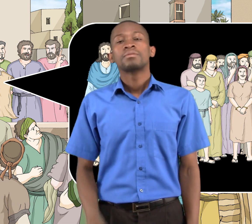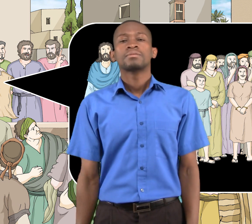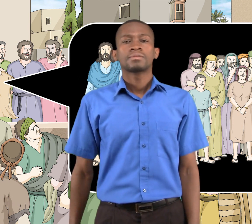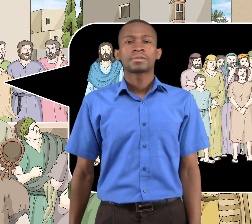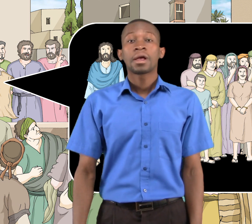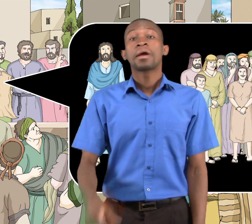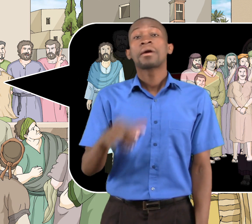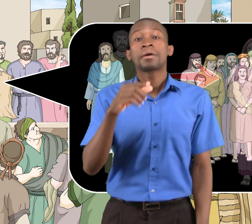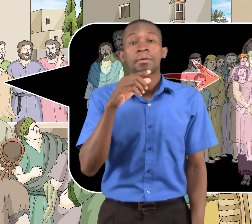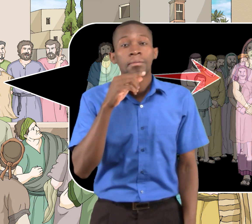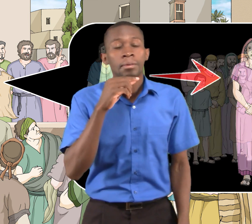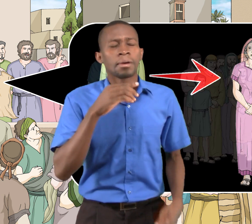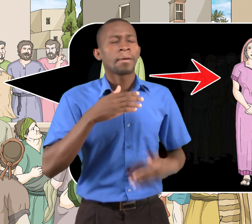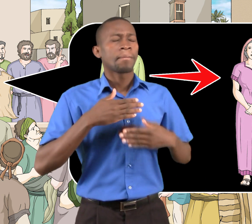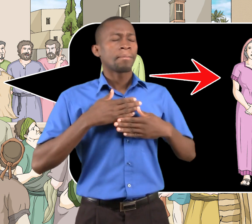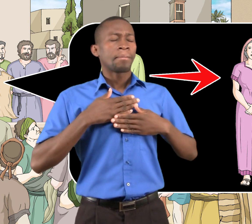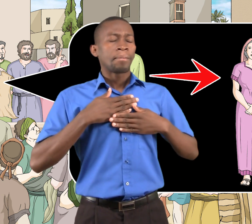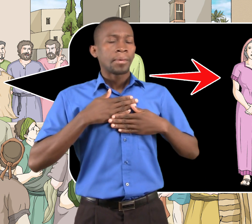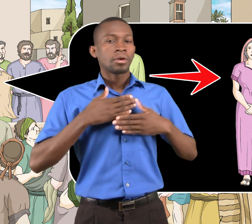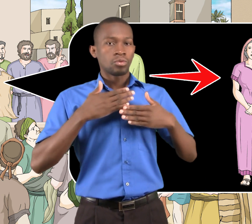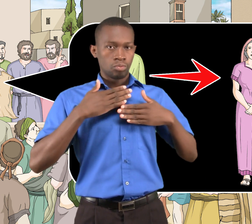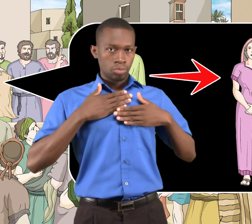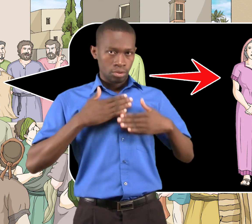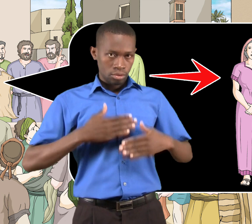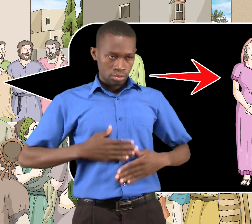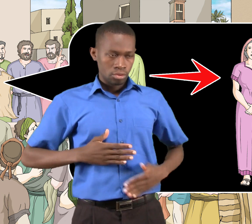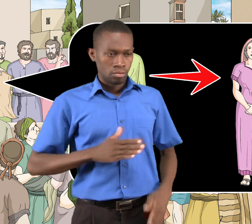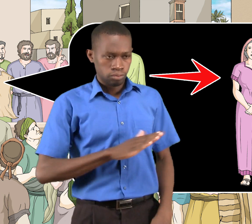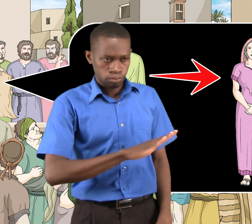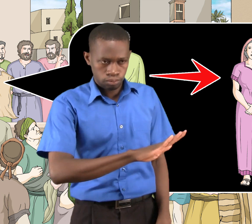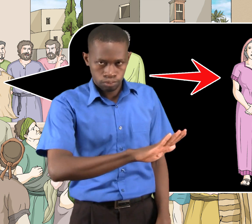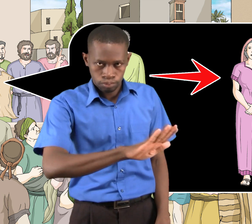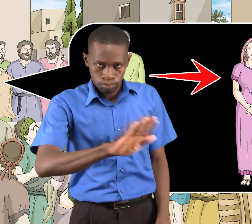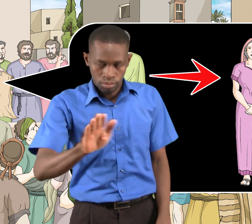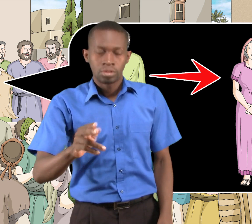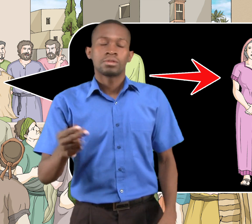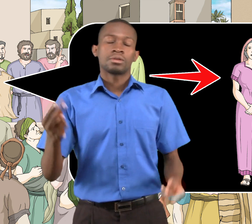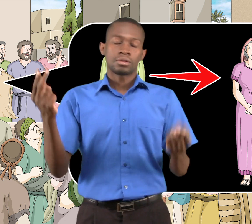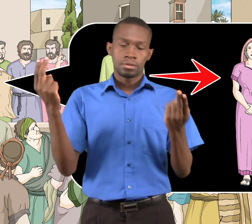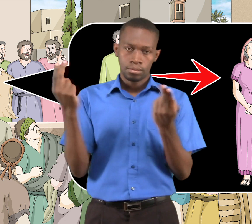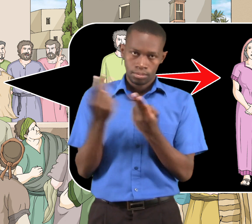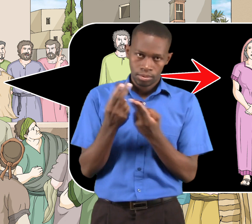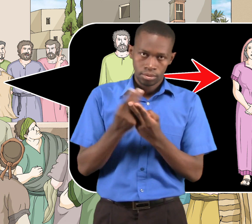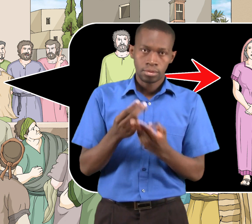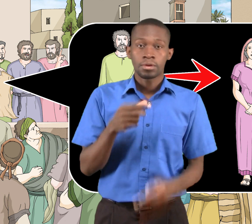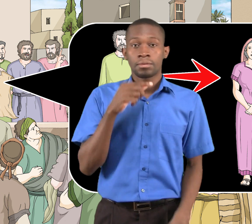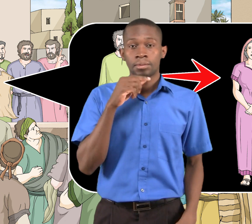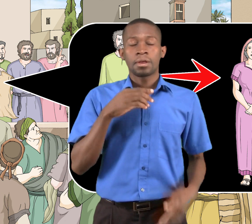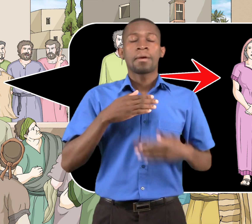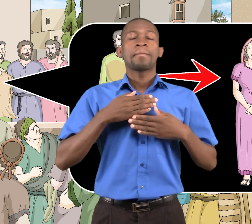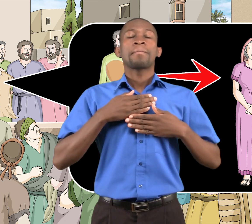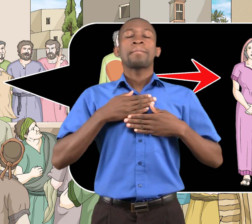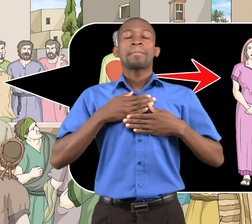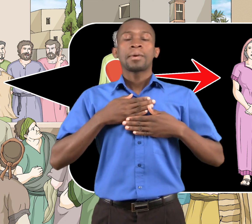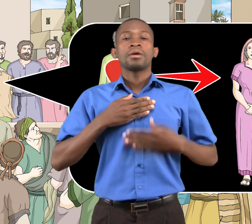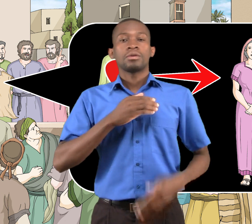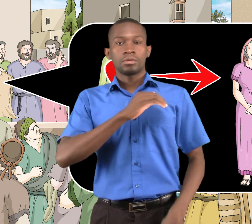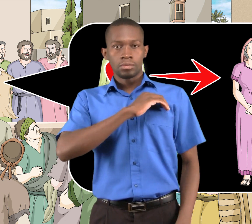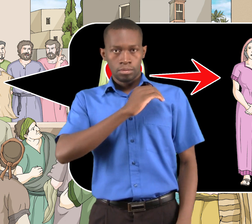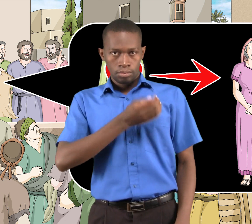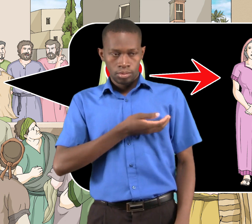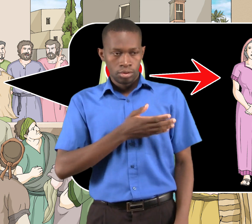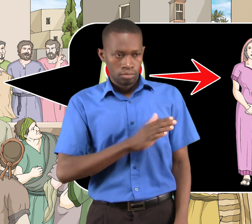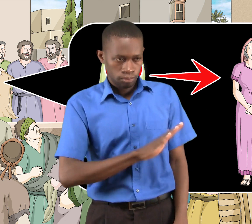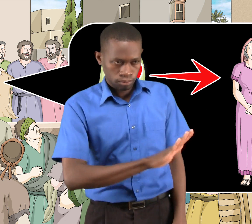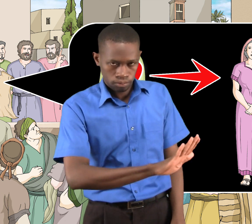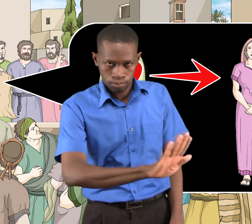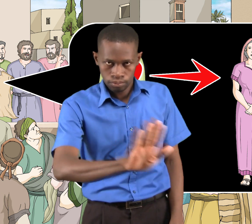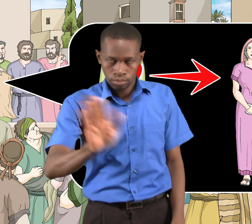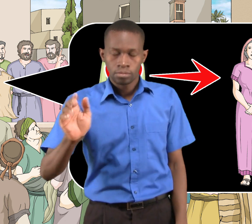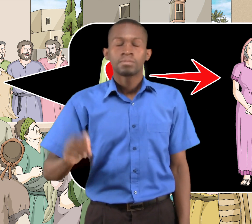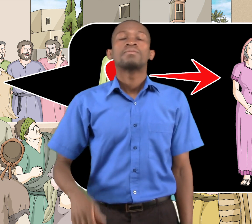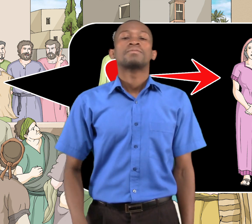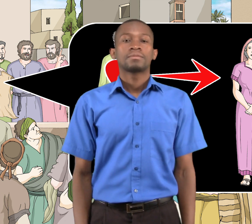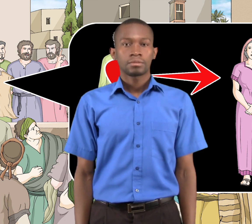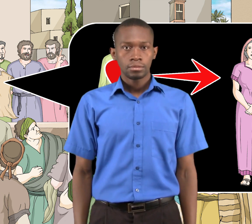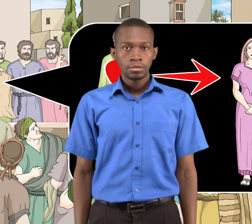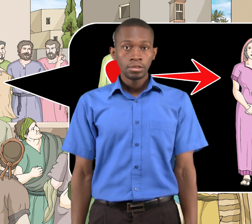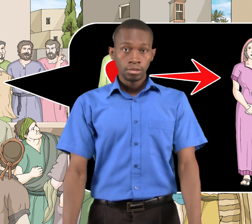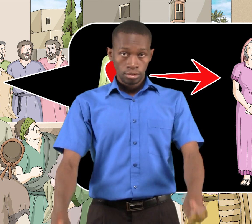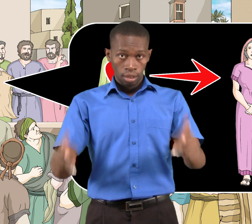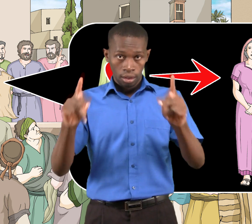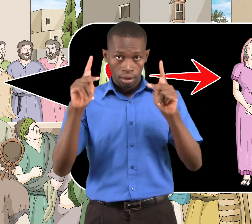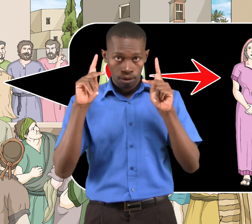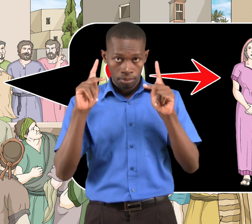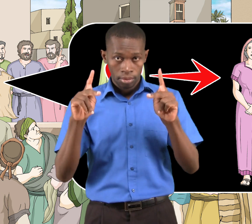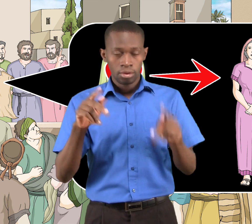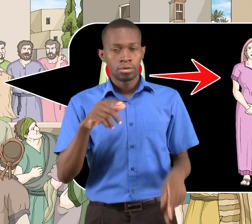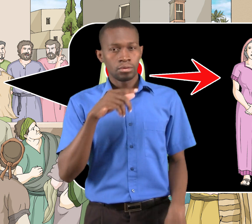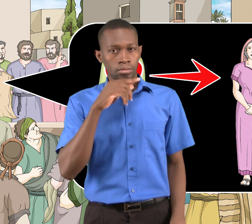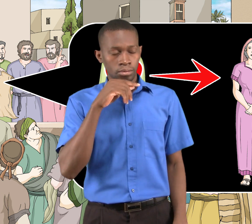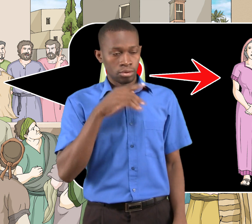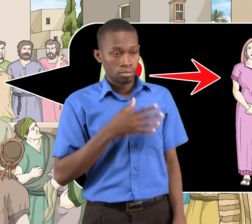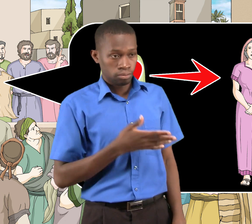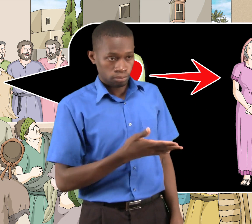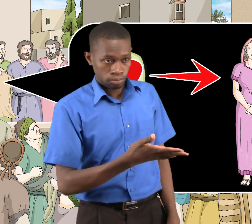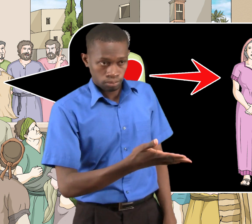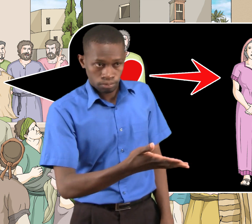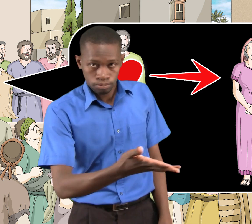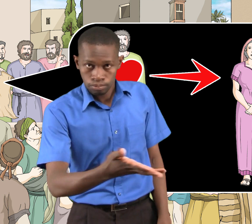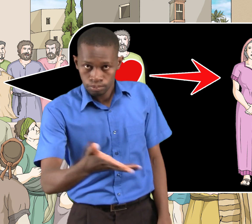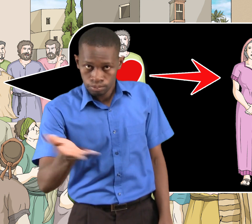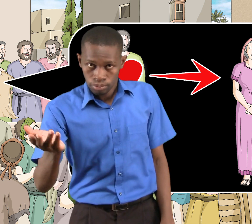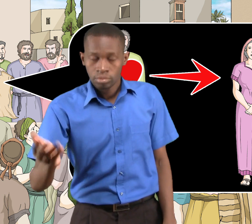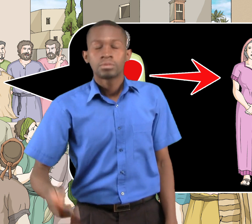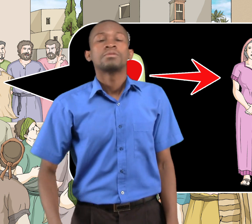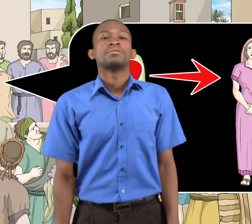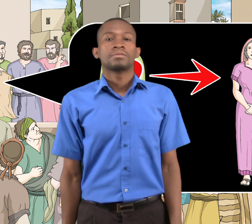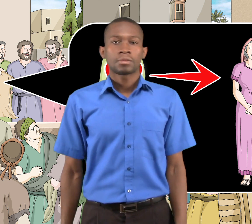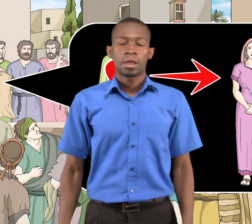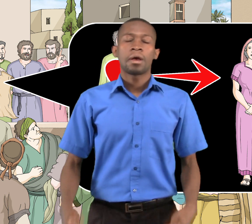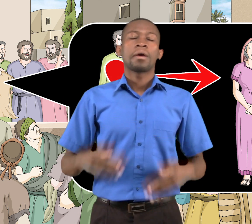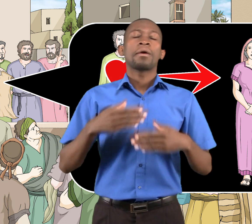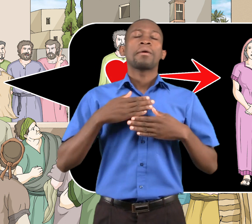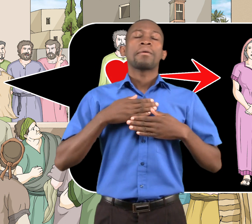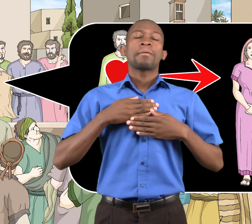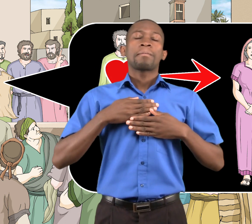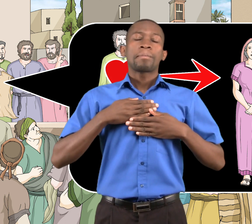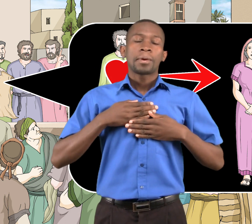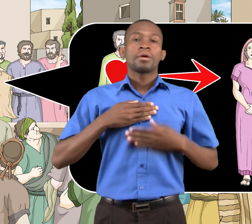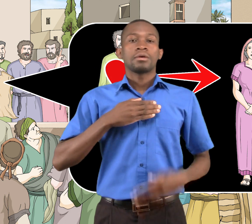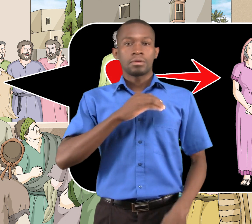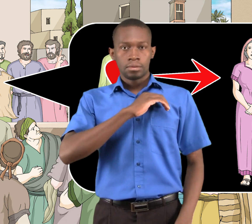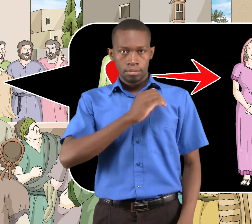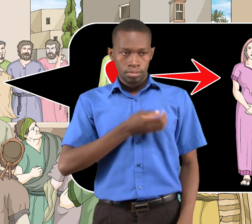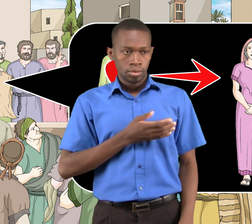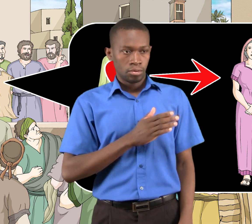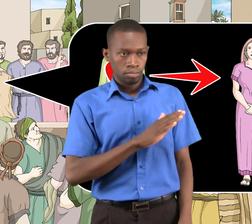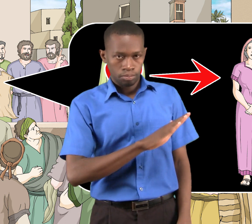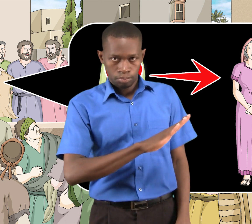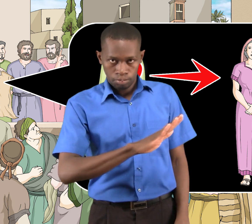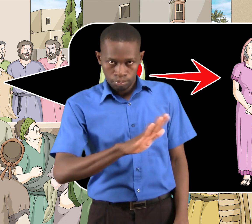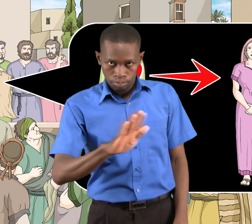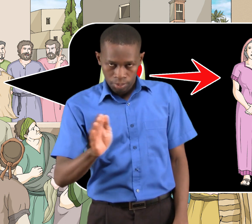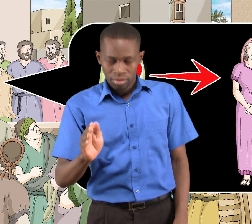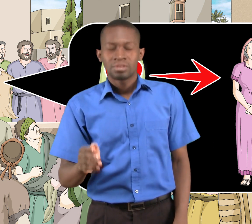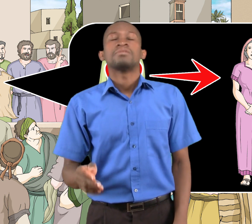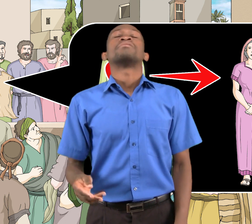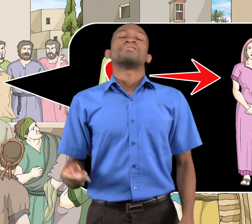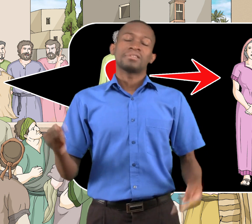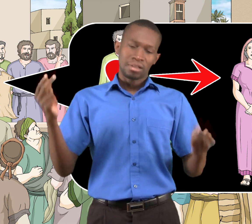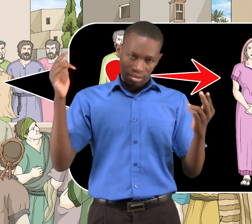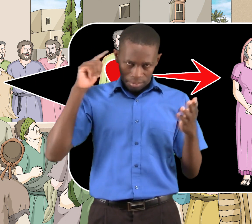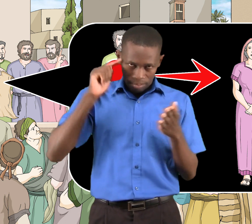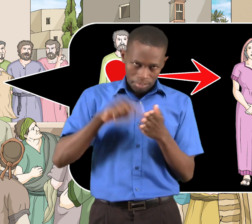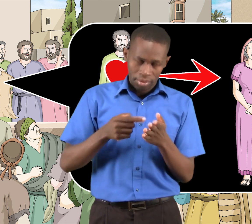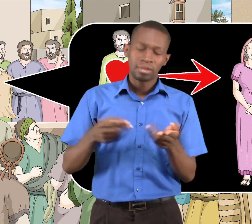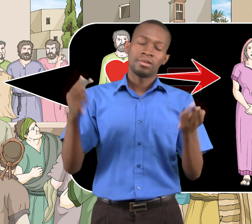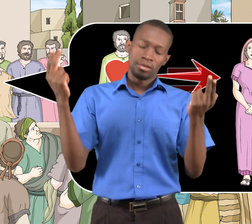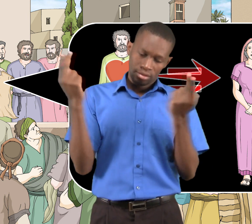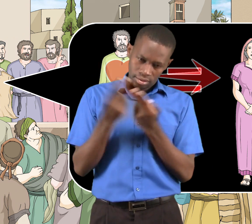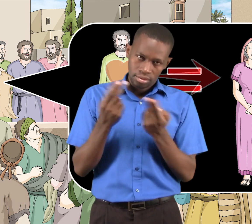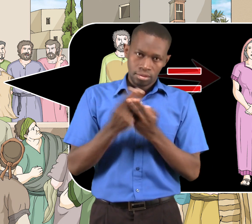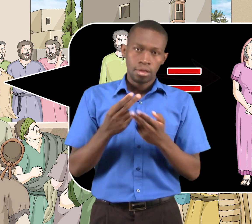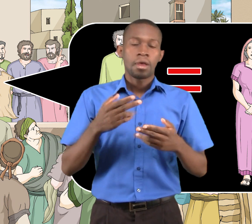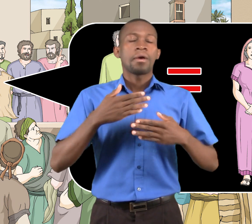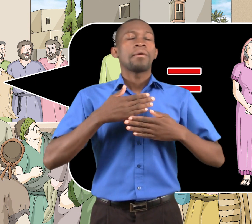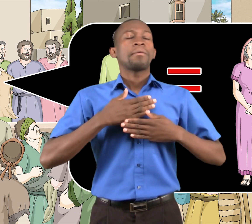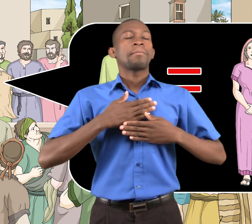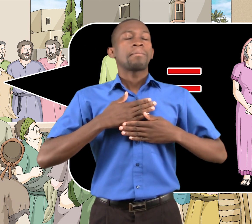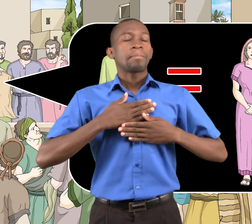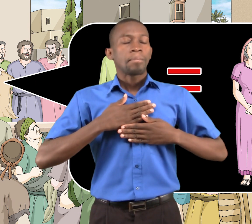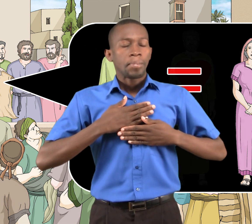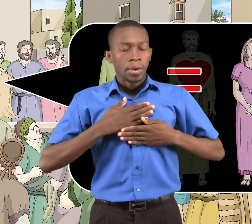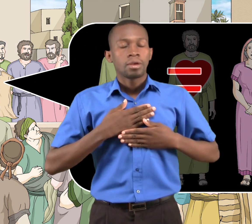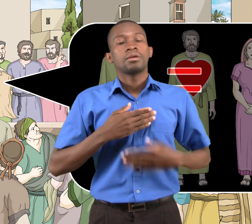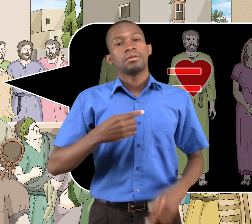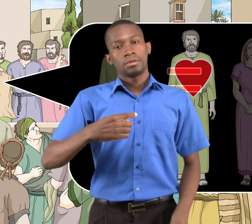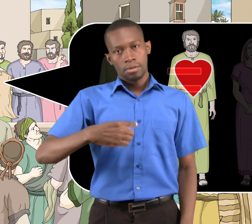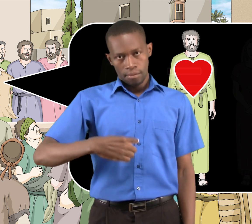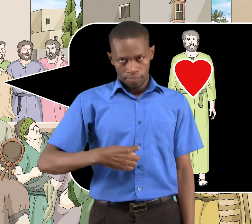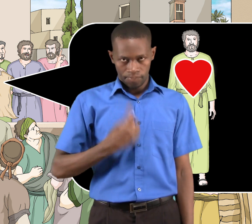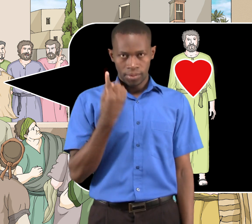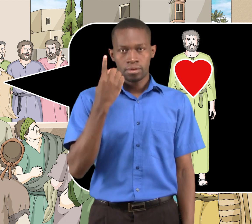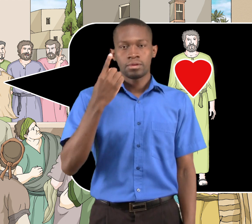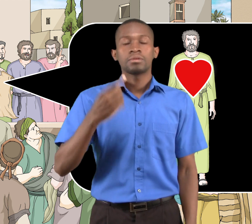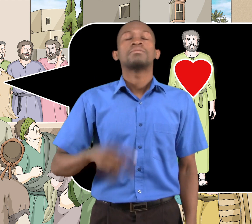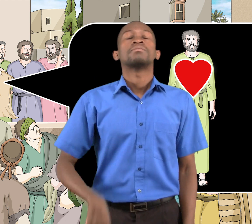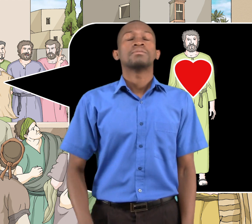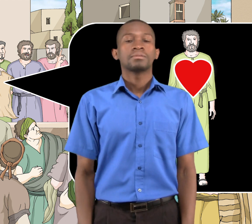In the same way, husbands ought to love their wives as their own bodies.